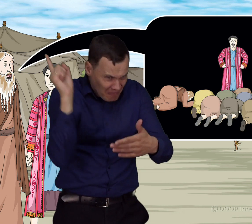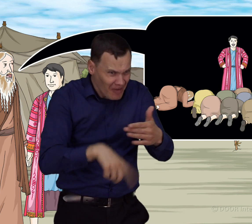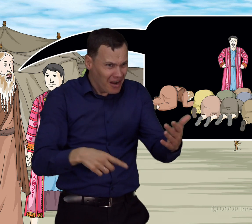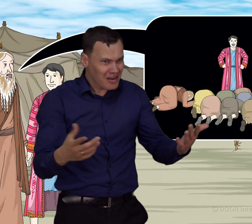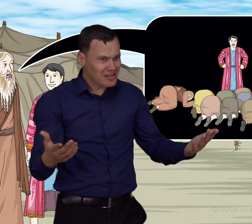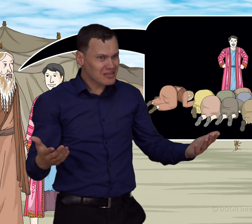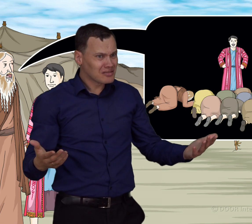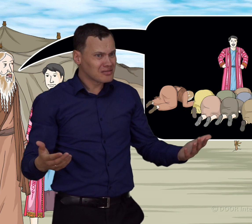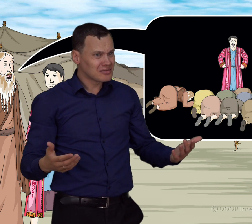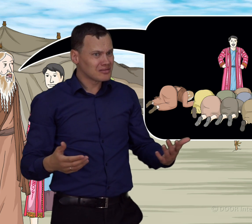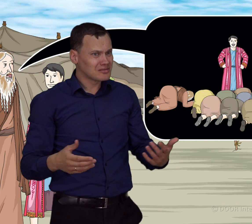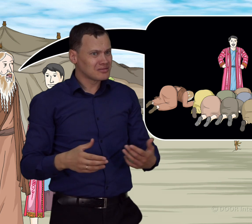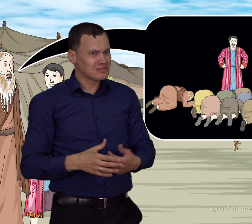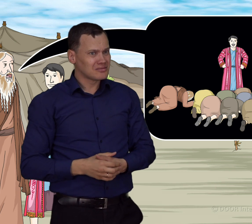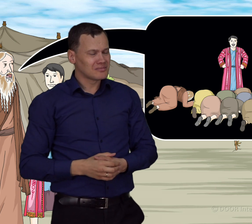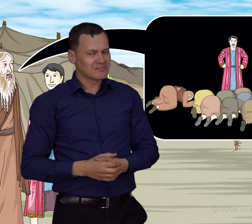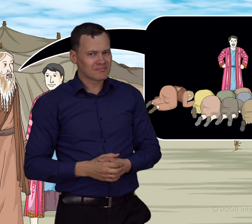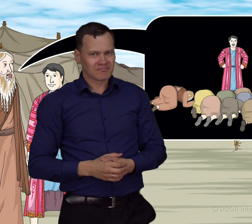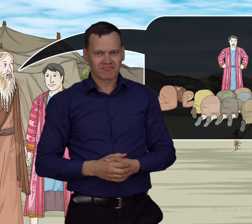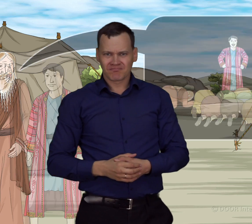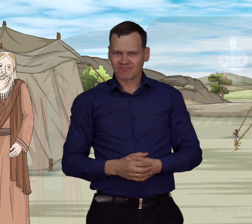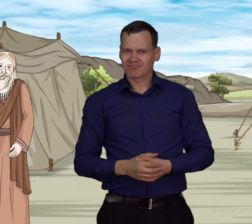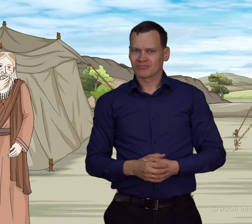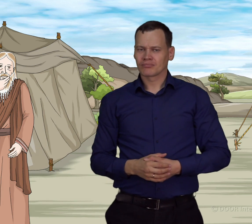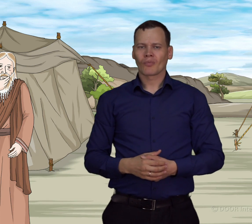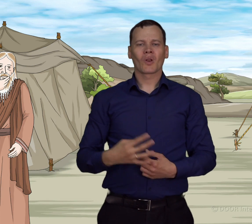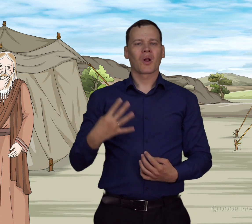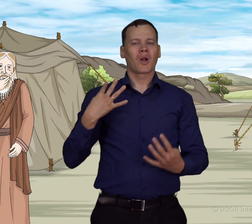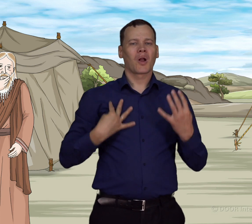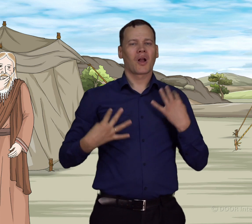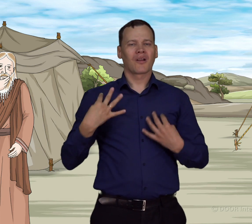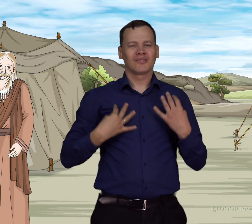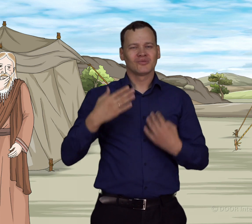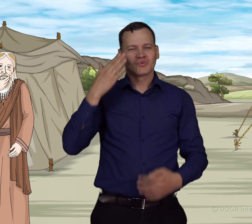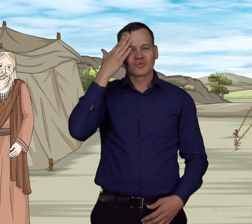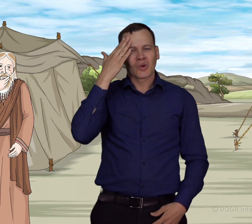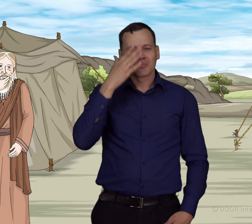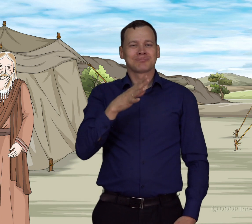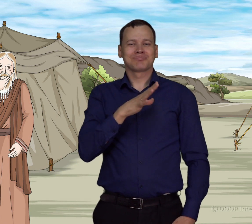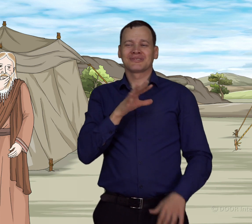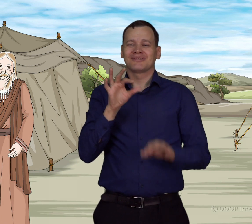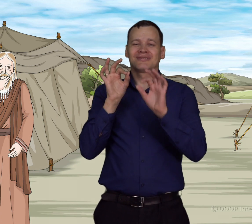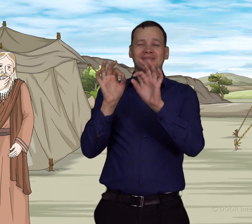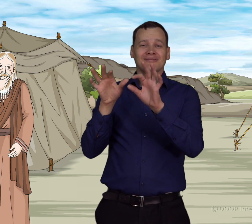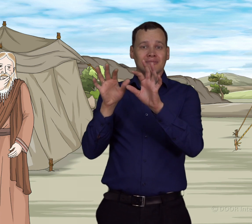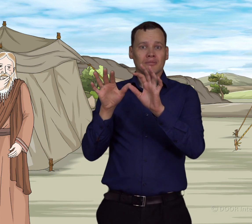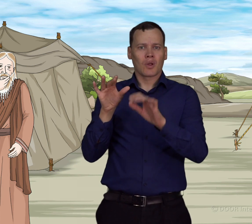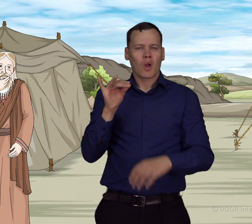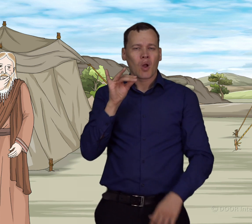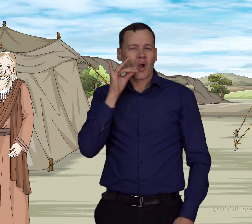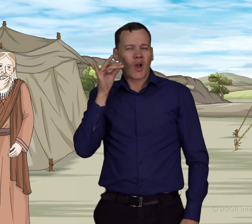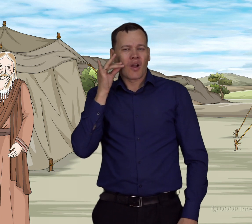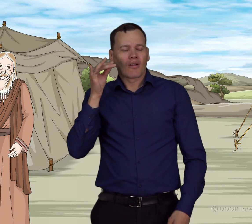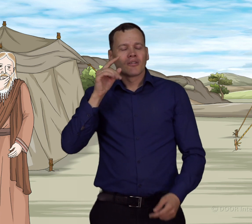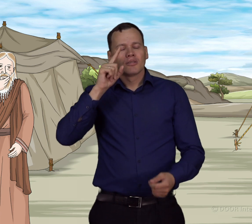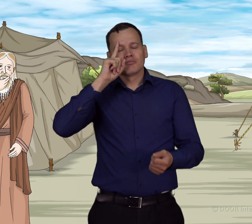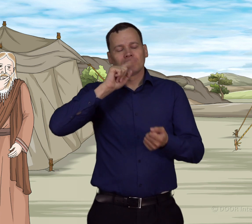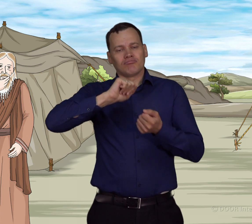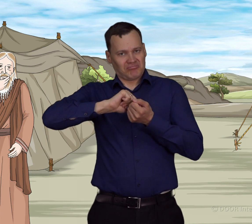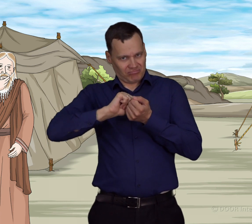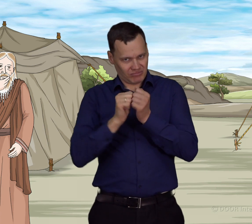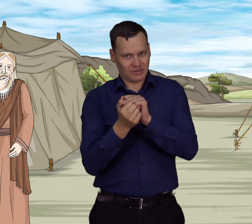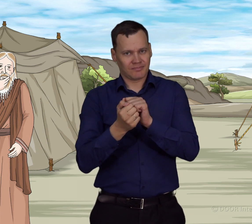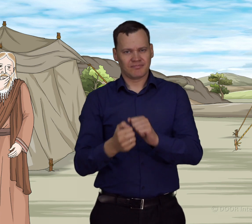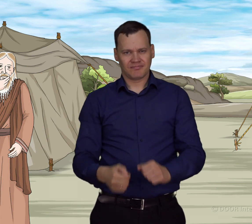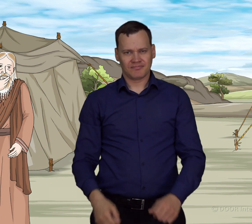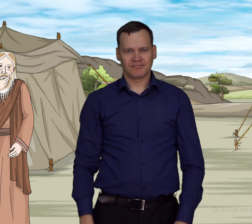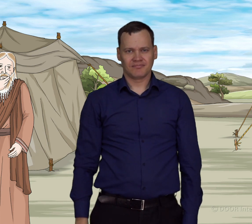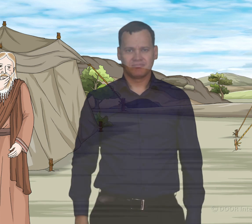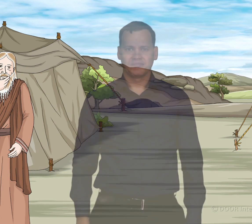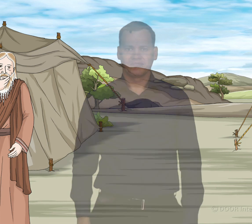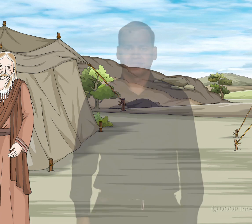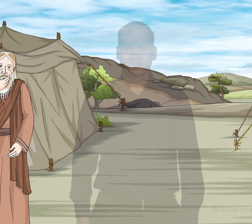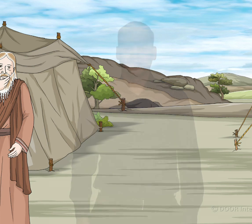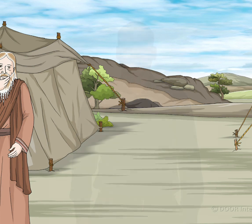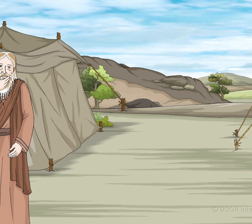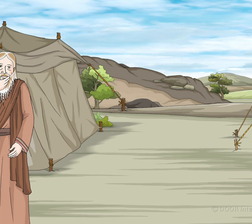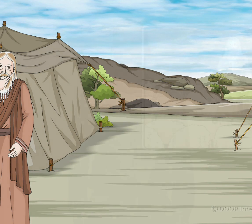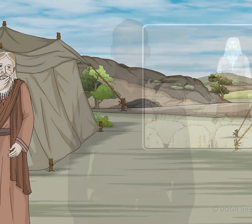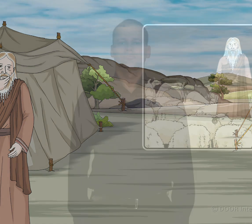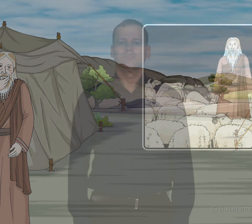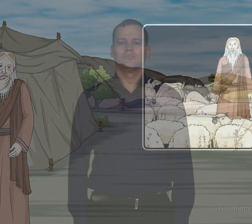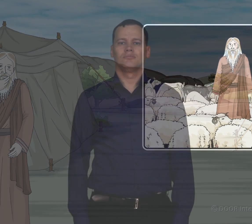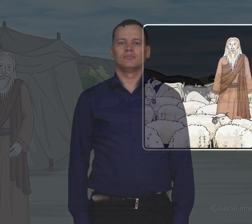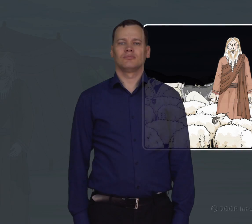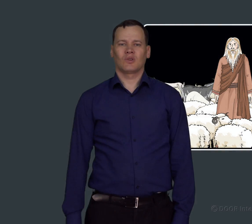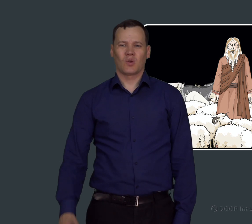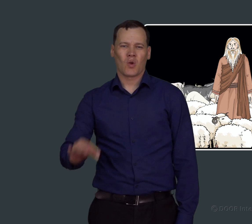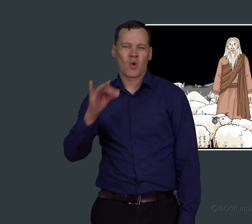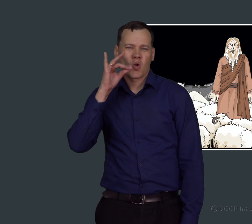And his brothers were jealous of him, but his father kept in mind what he had said.